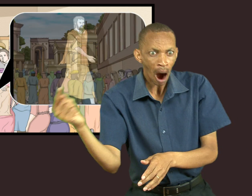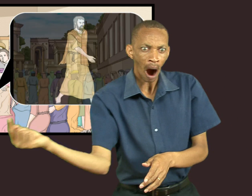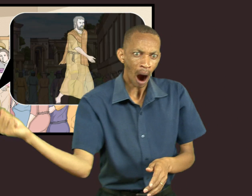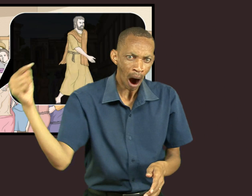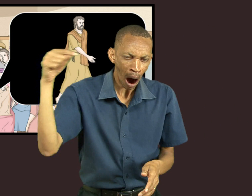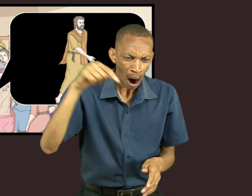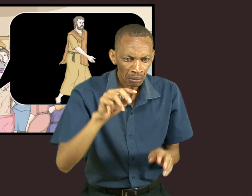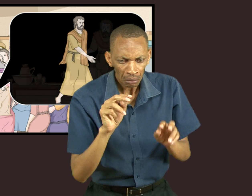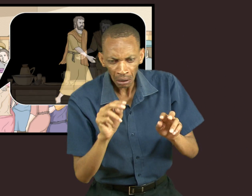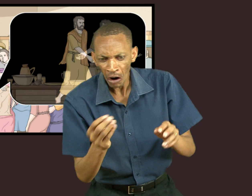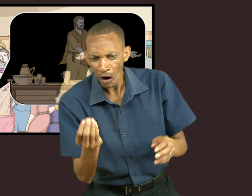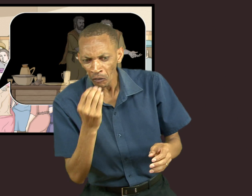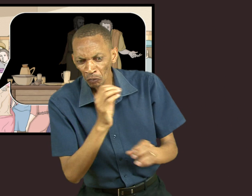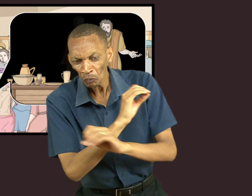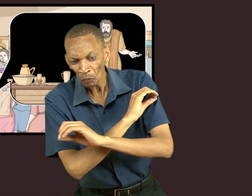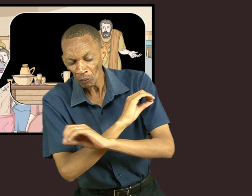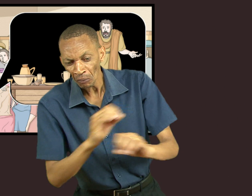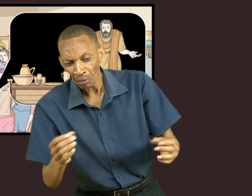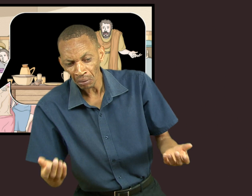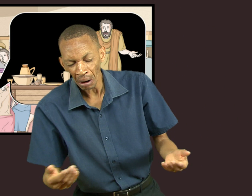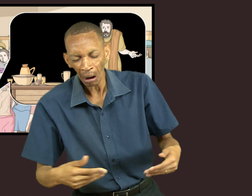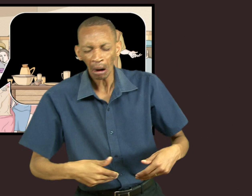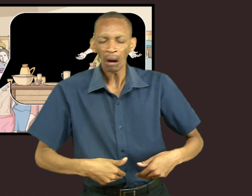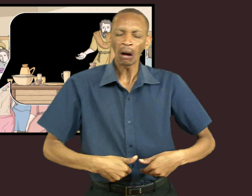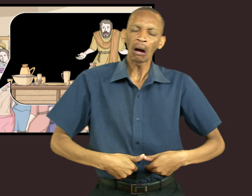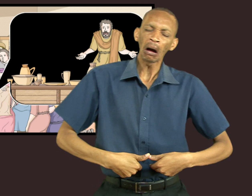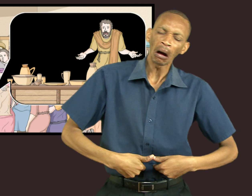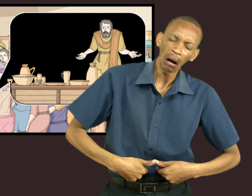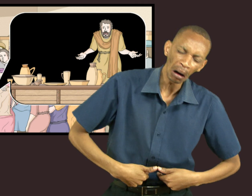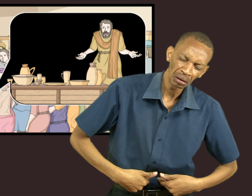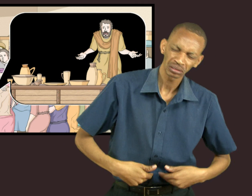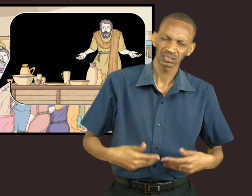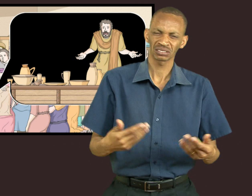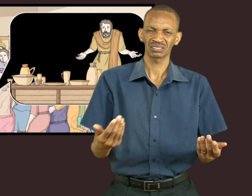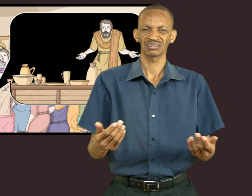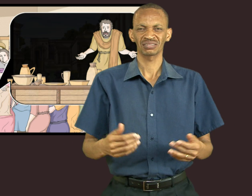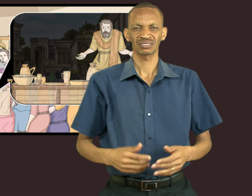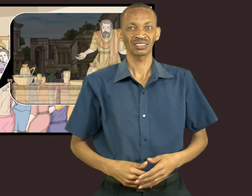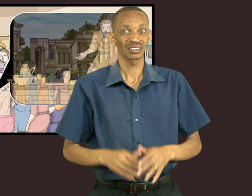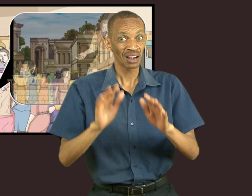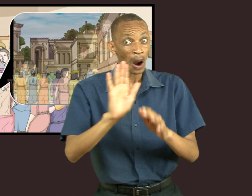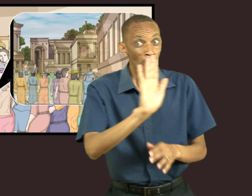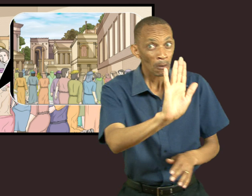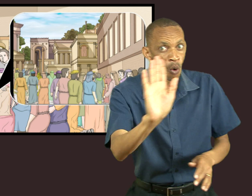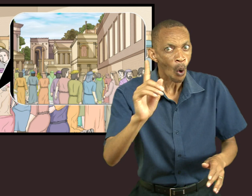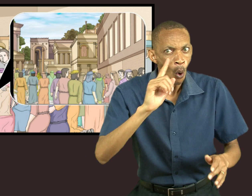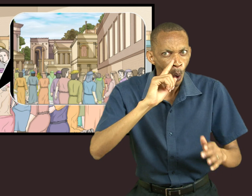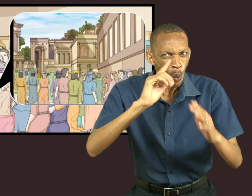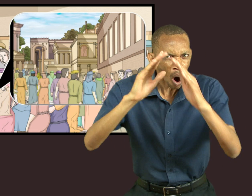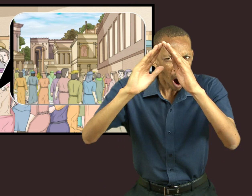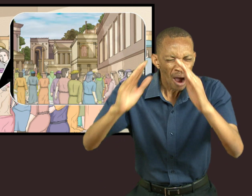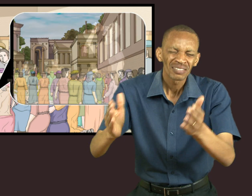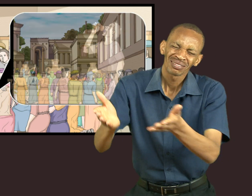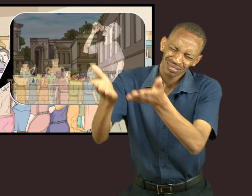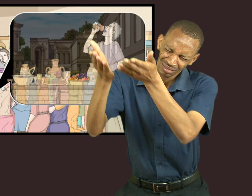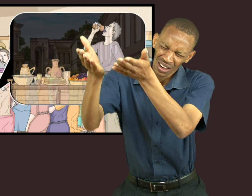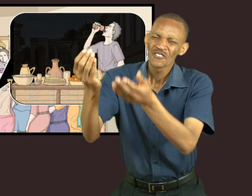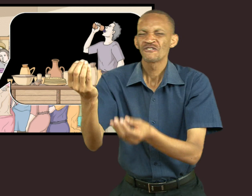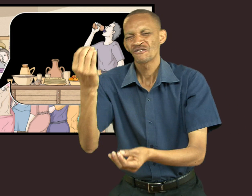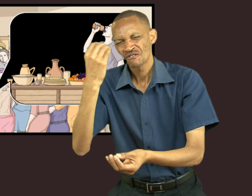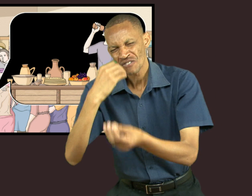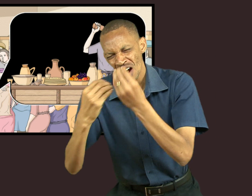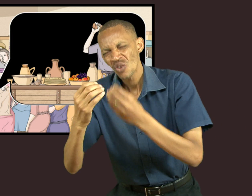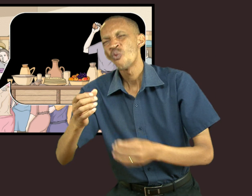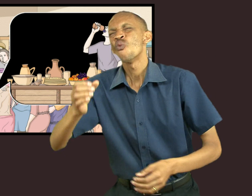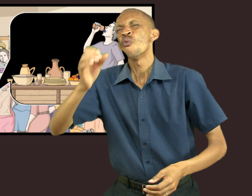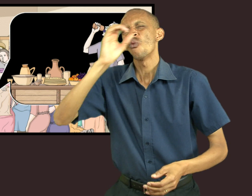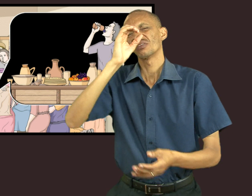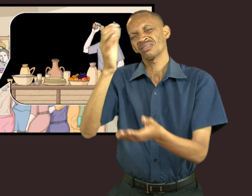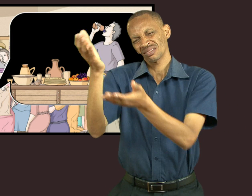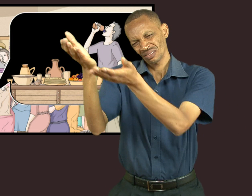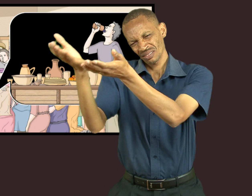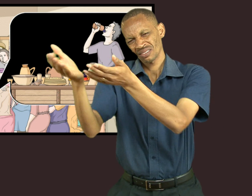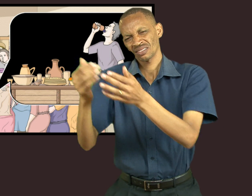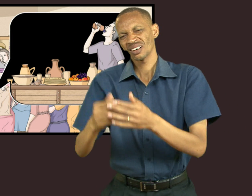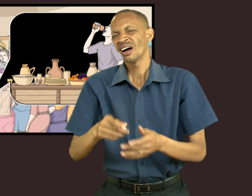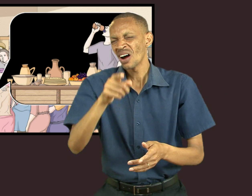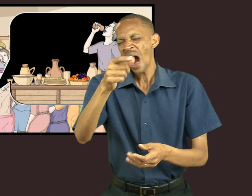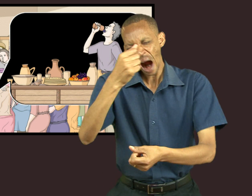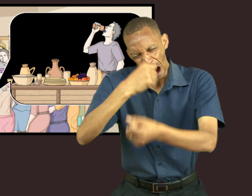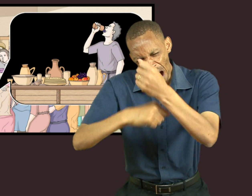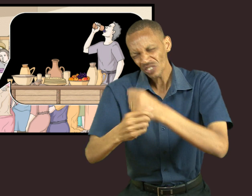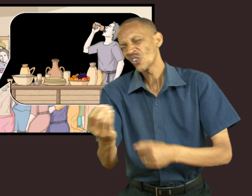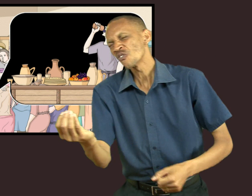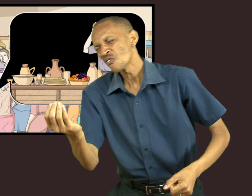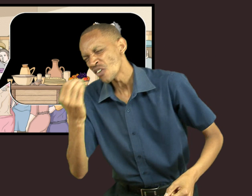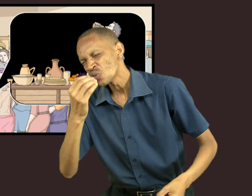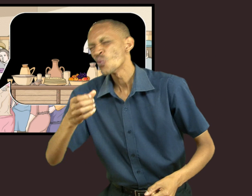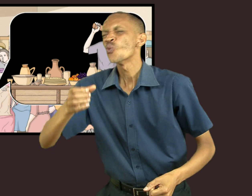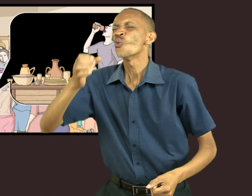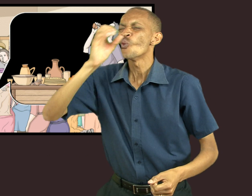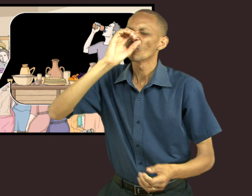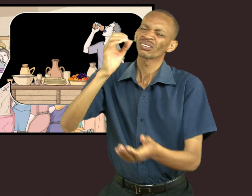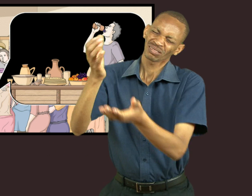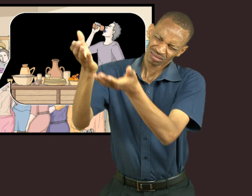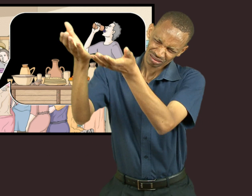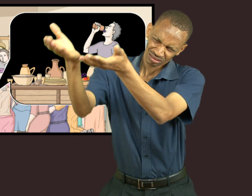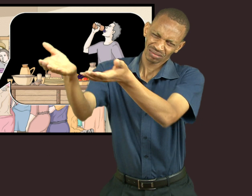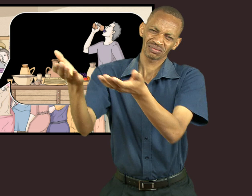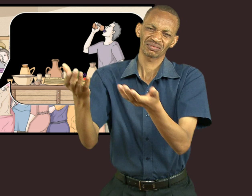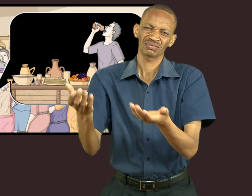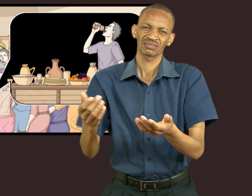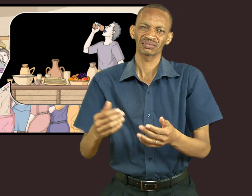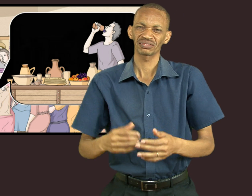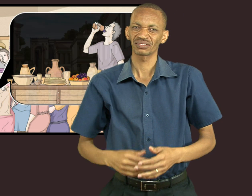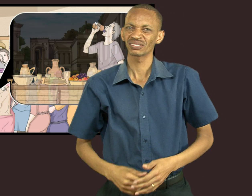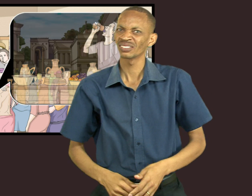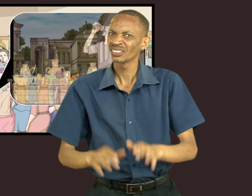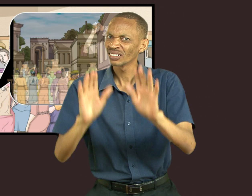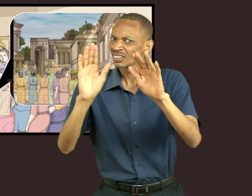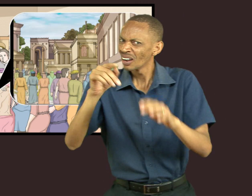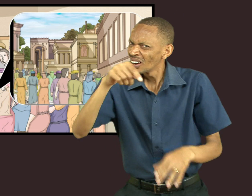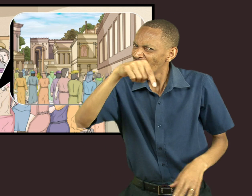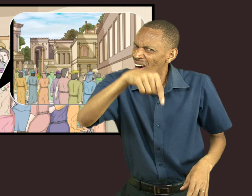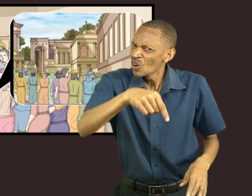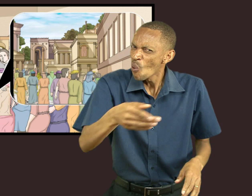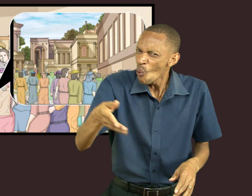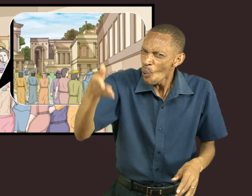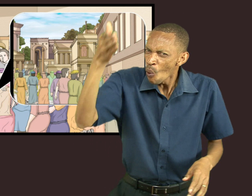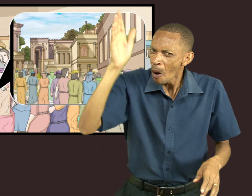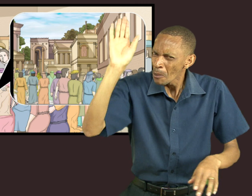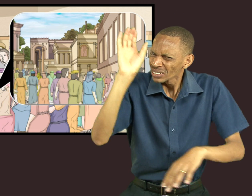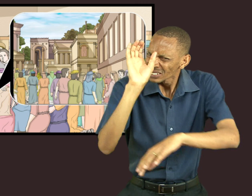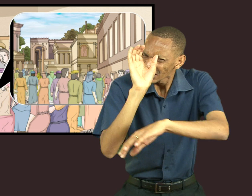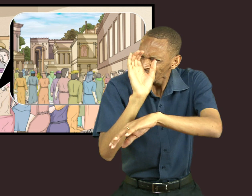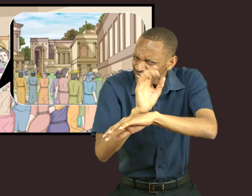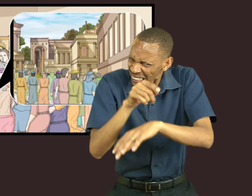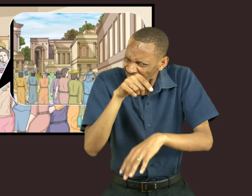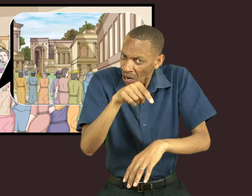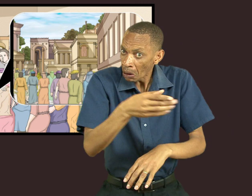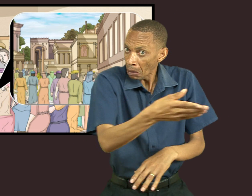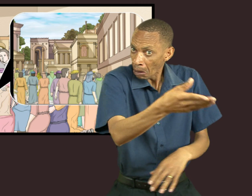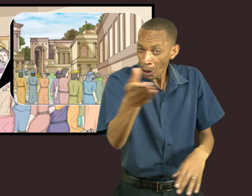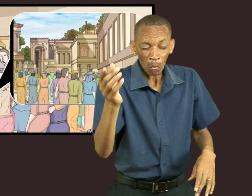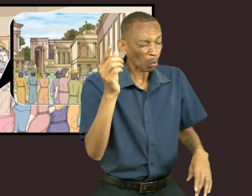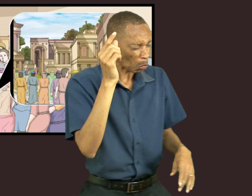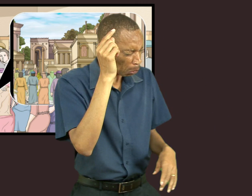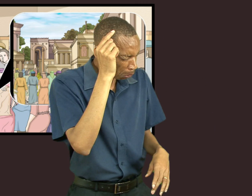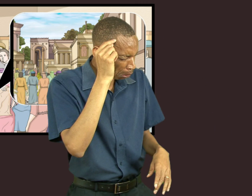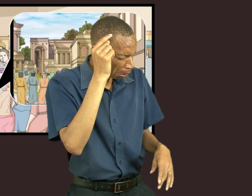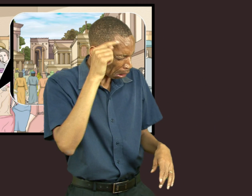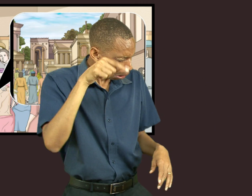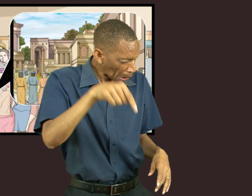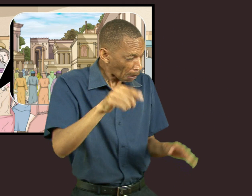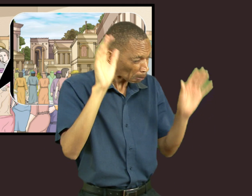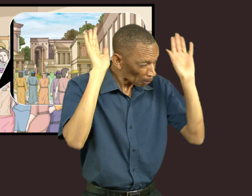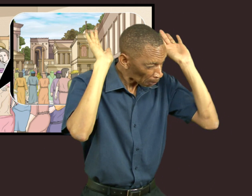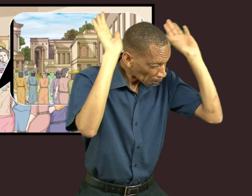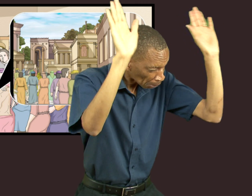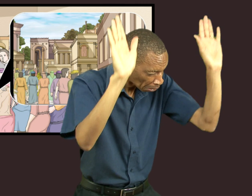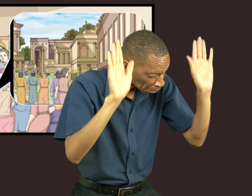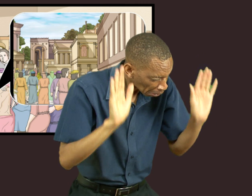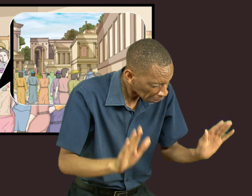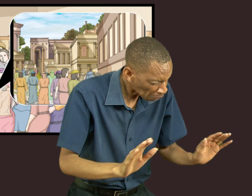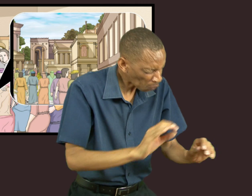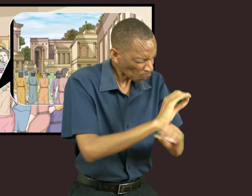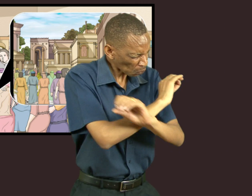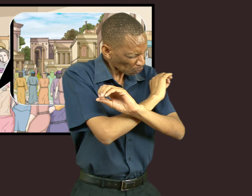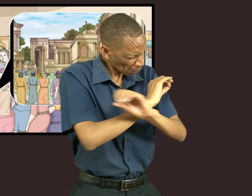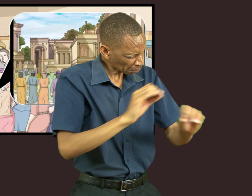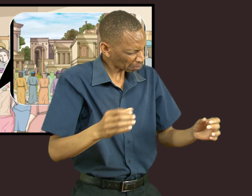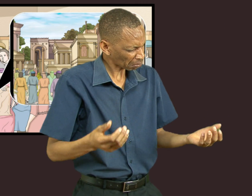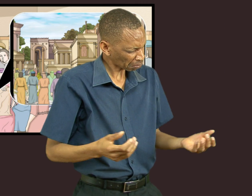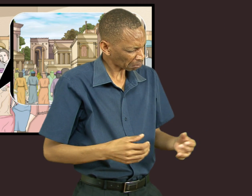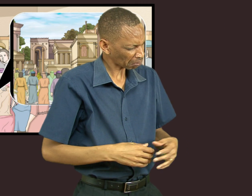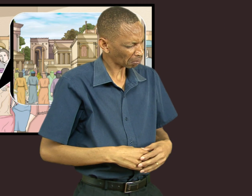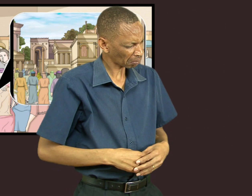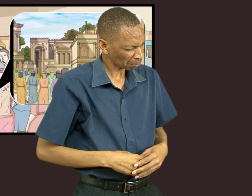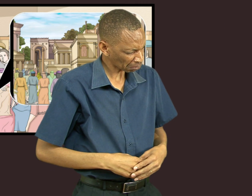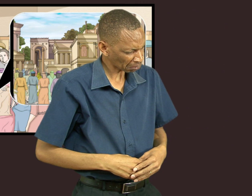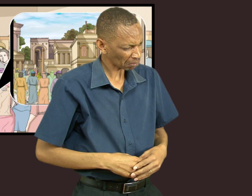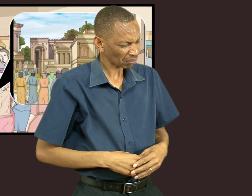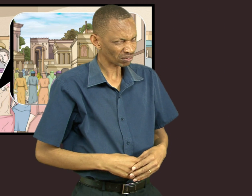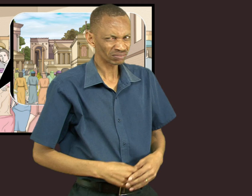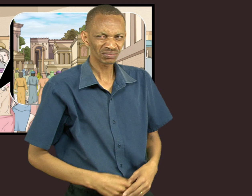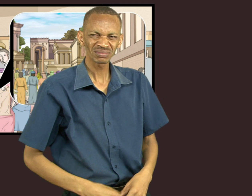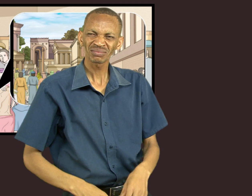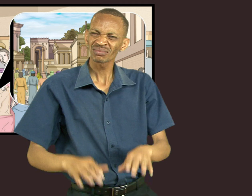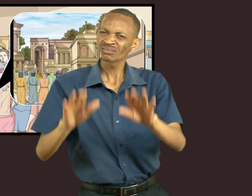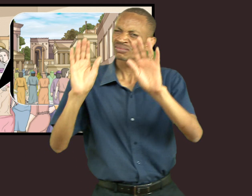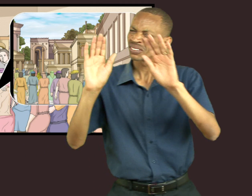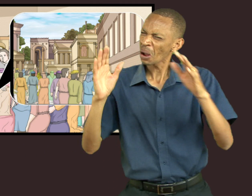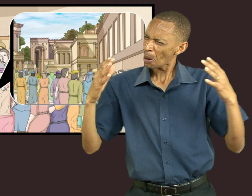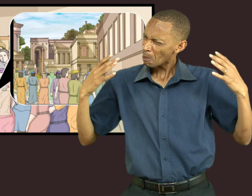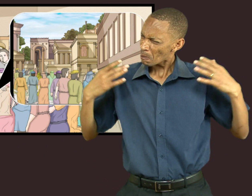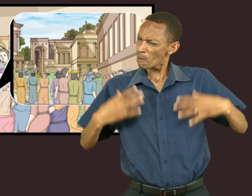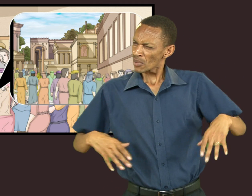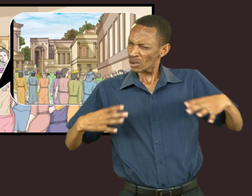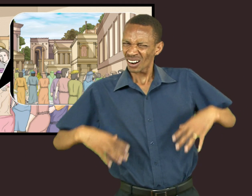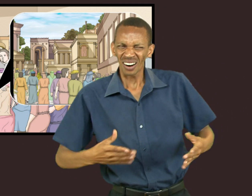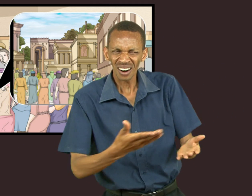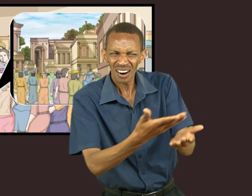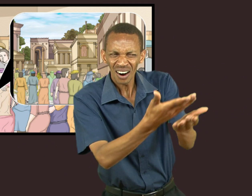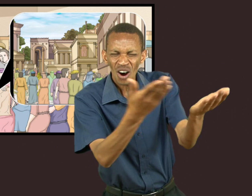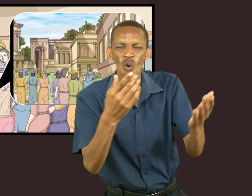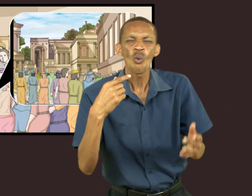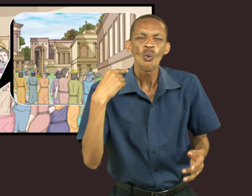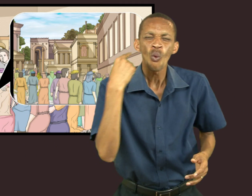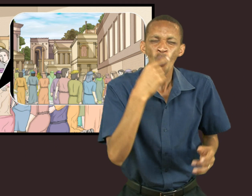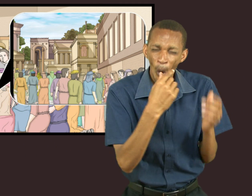While one remains hungry, another gets drunk. Don’t you have your own homes in which to eat and drink?